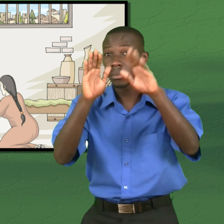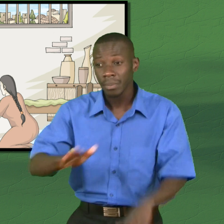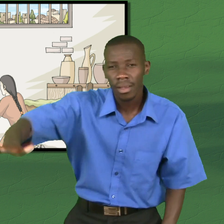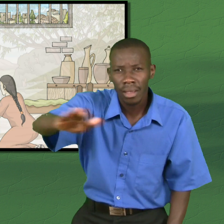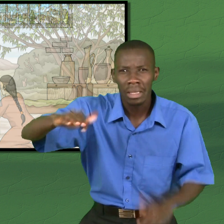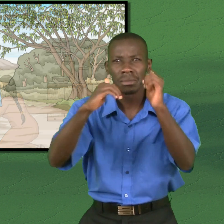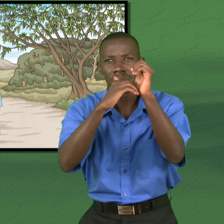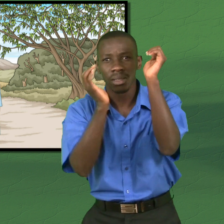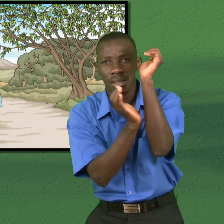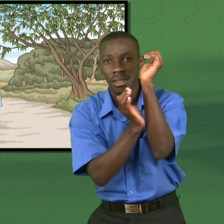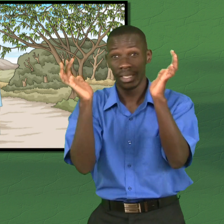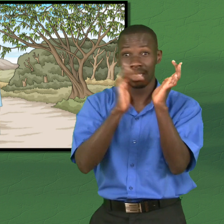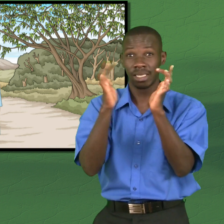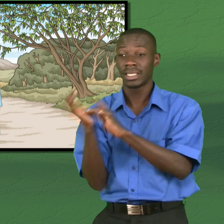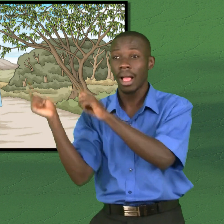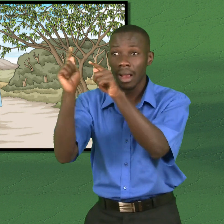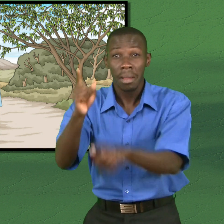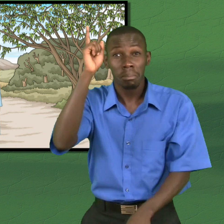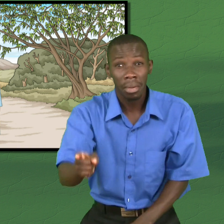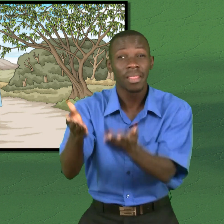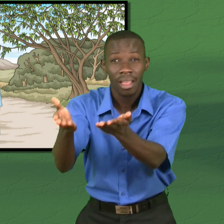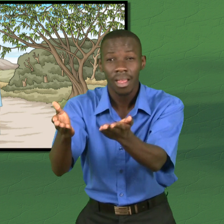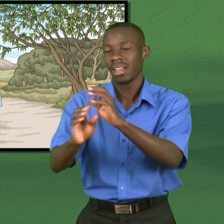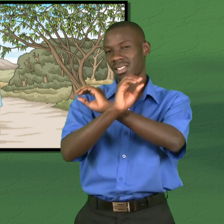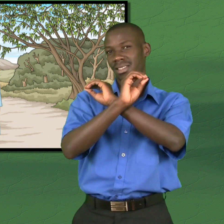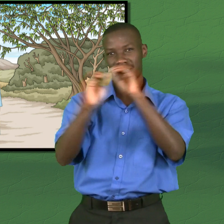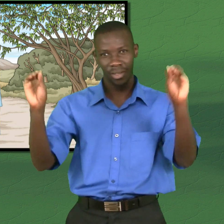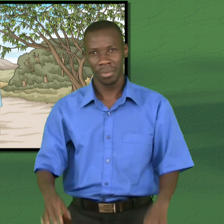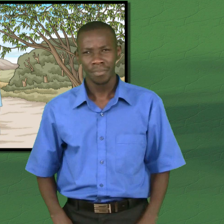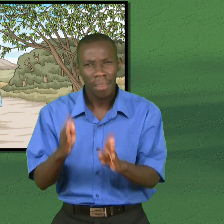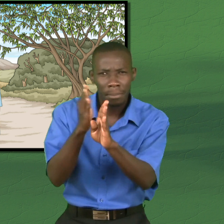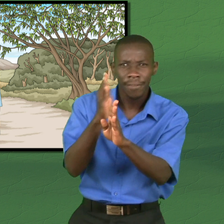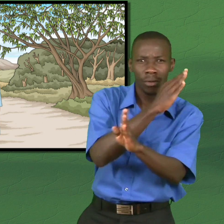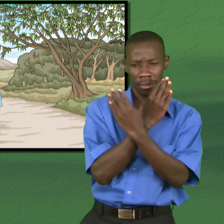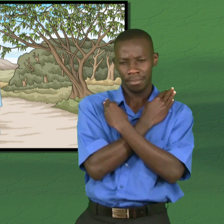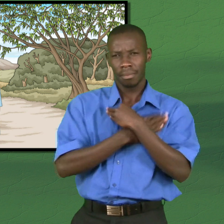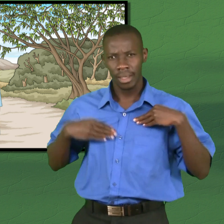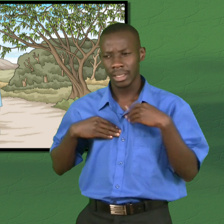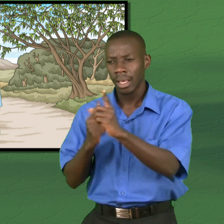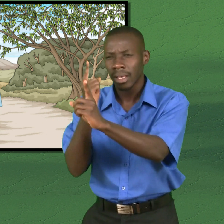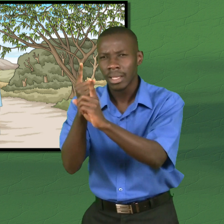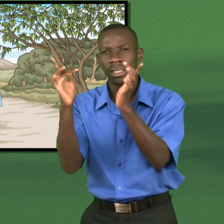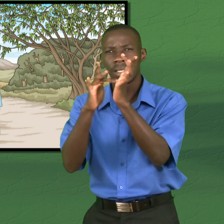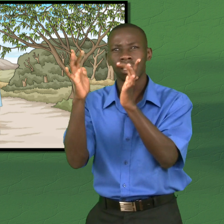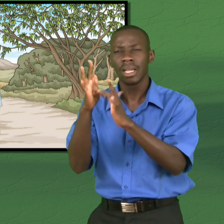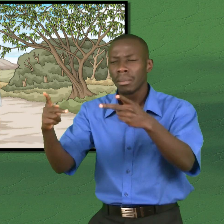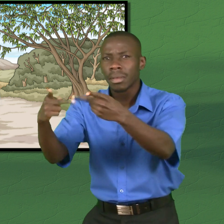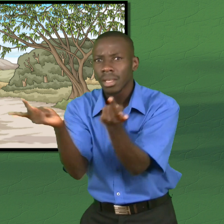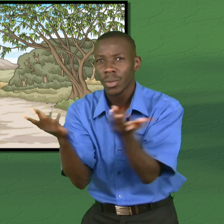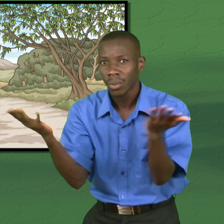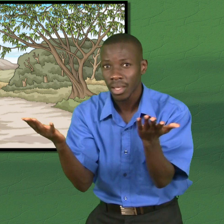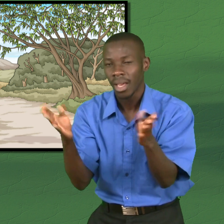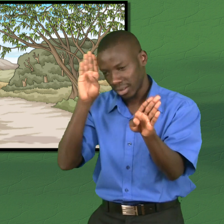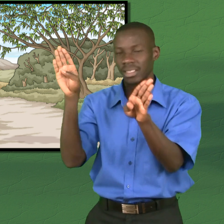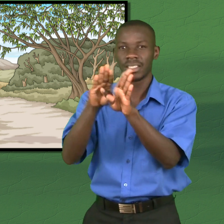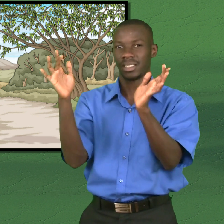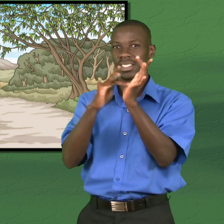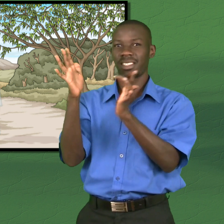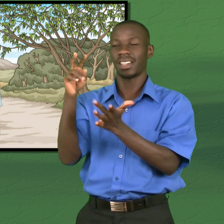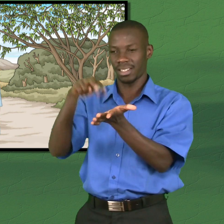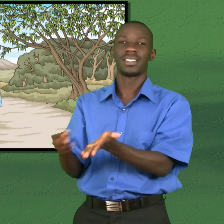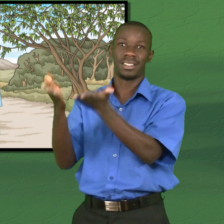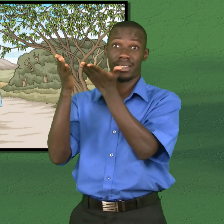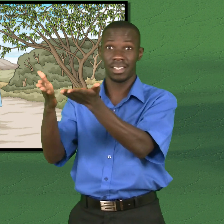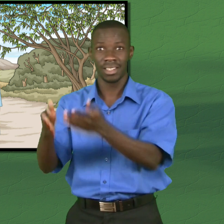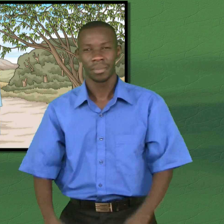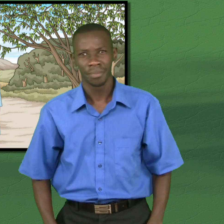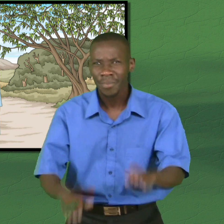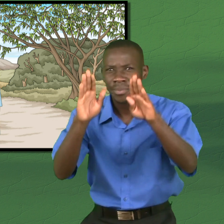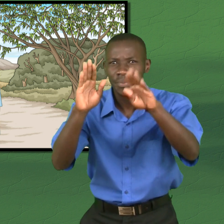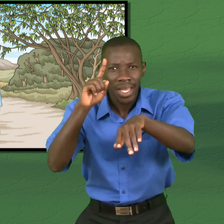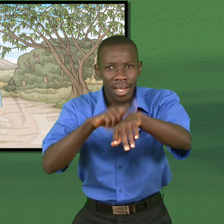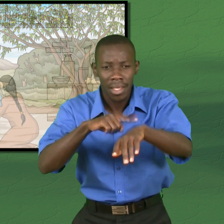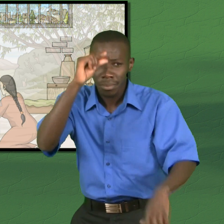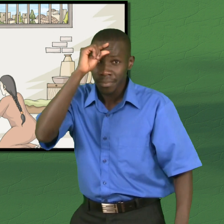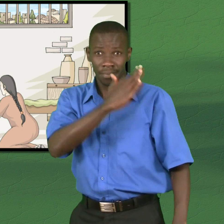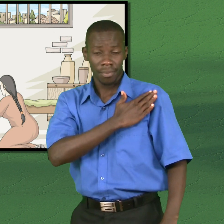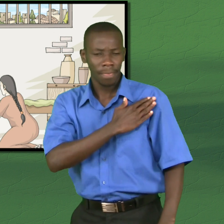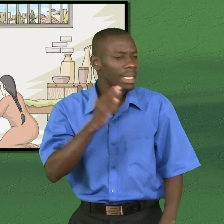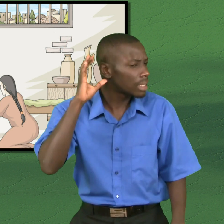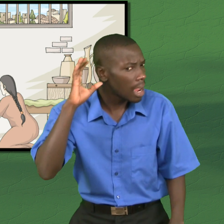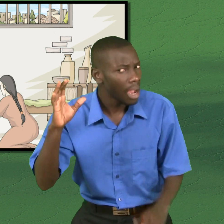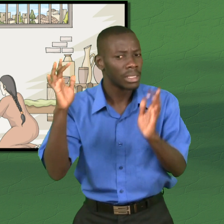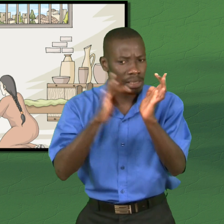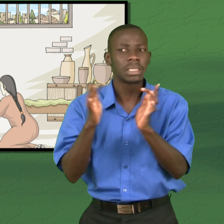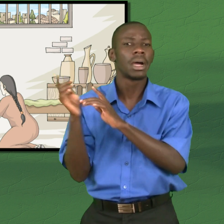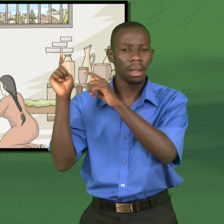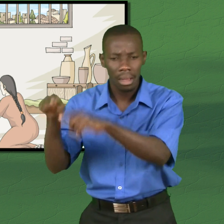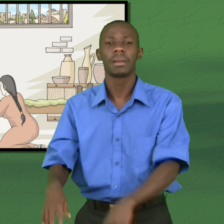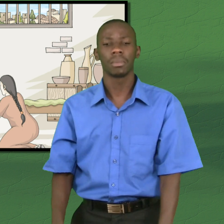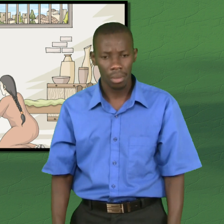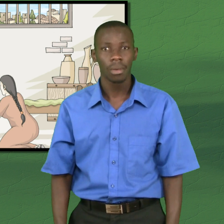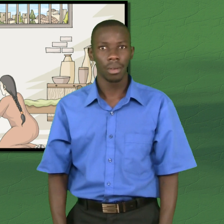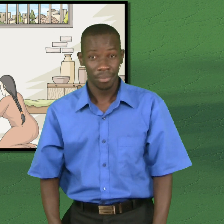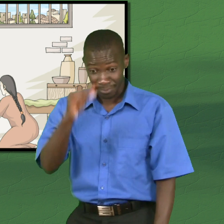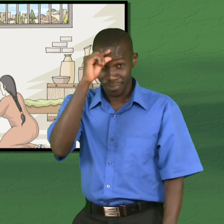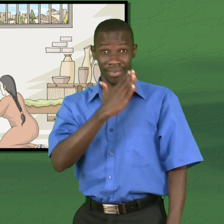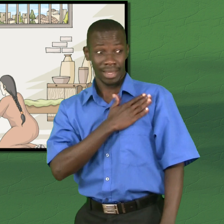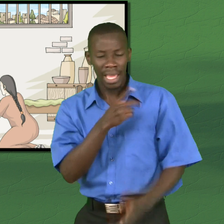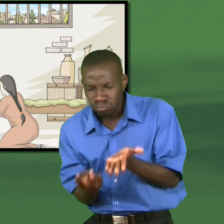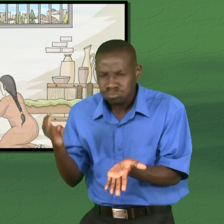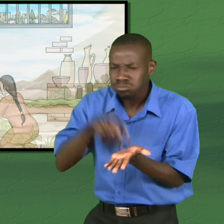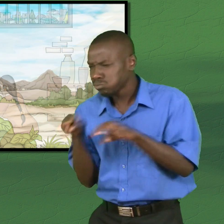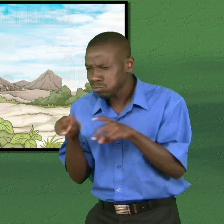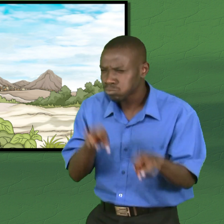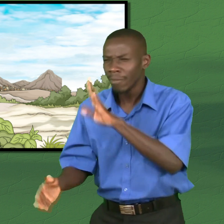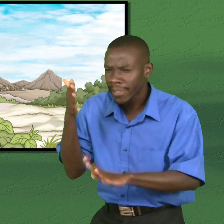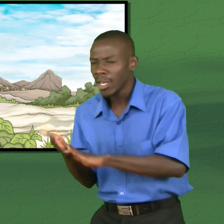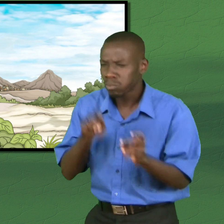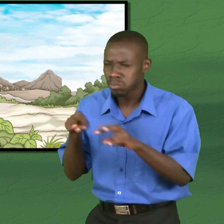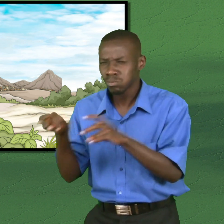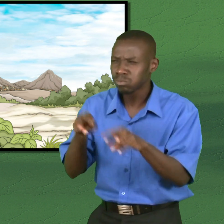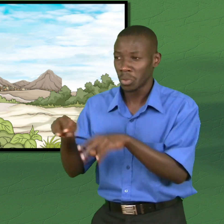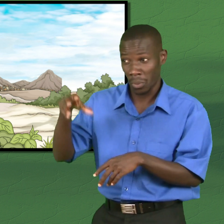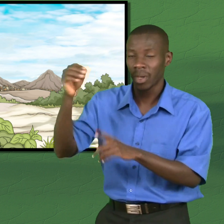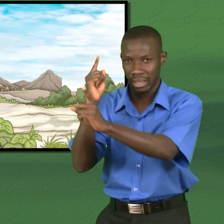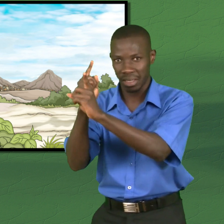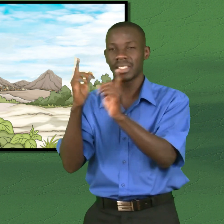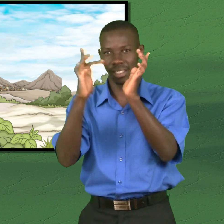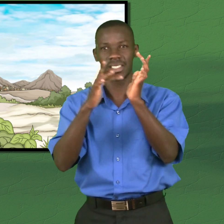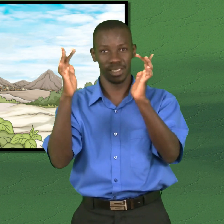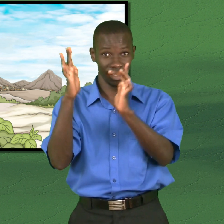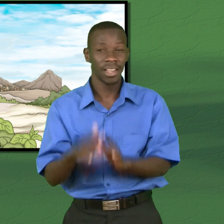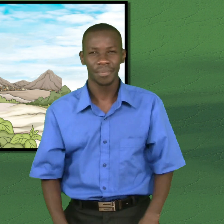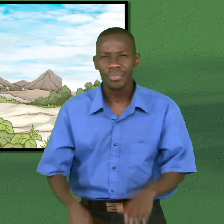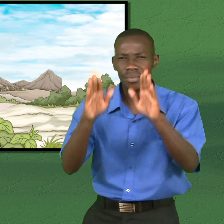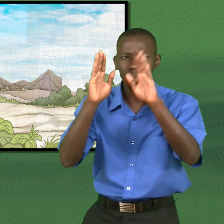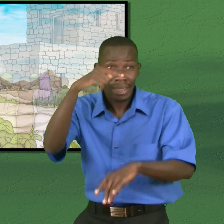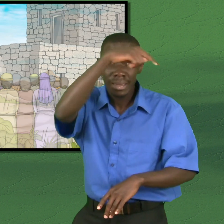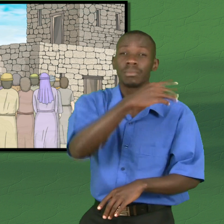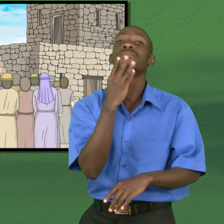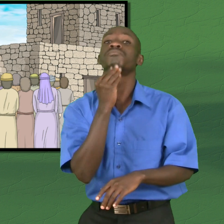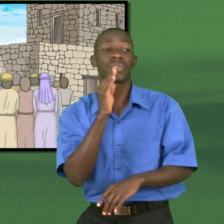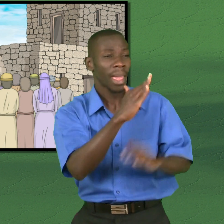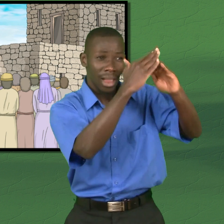Now Jesus had not yet entered the village, but was still at the place where Martha had met Him.